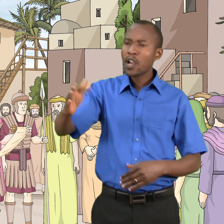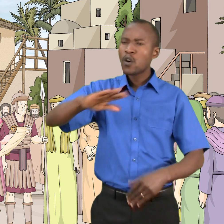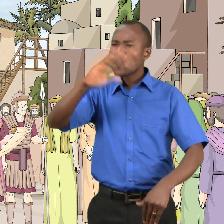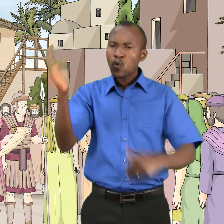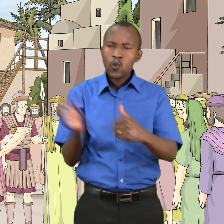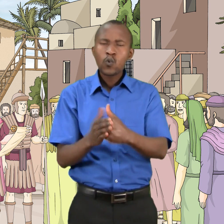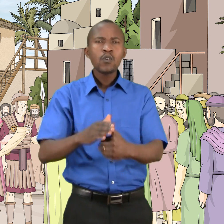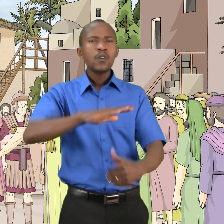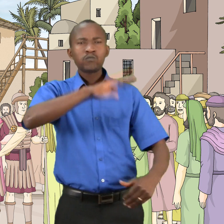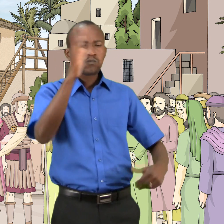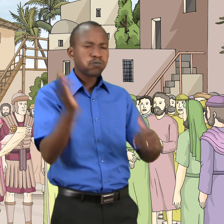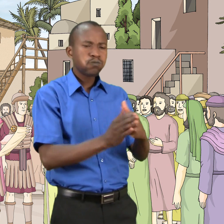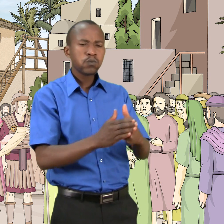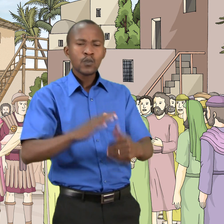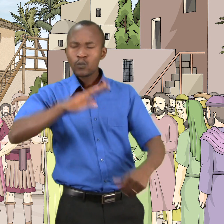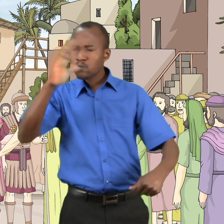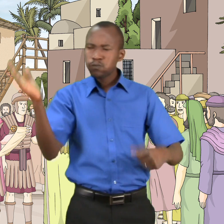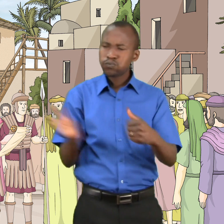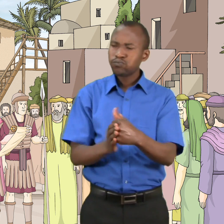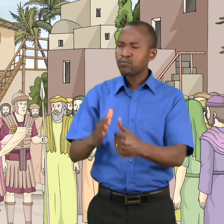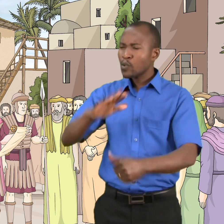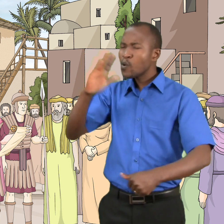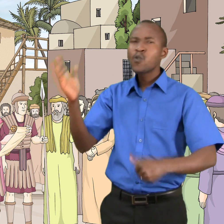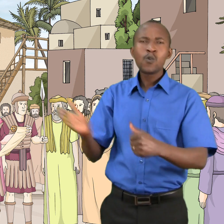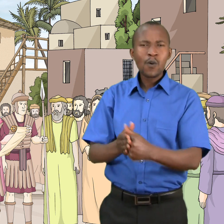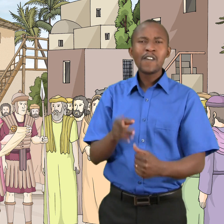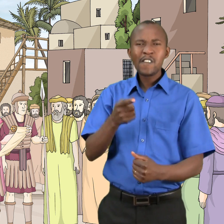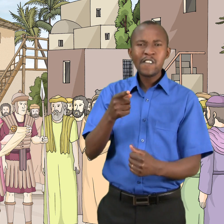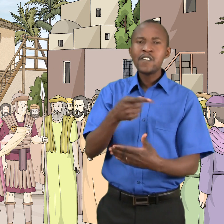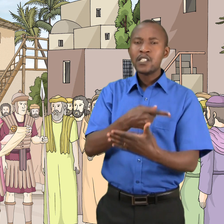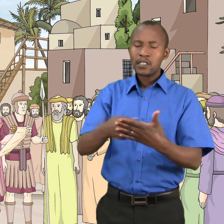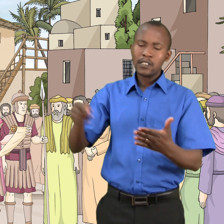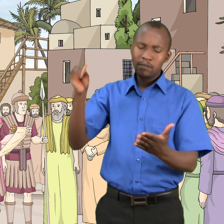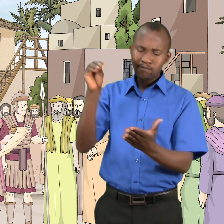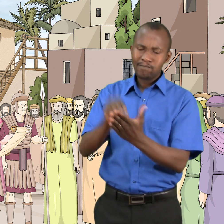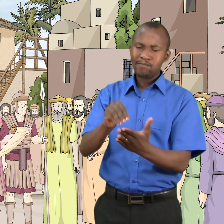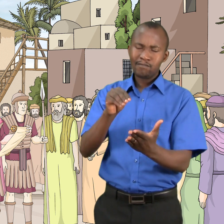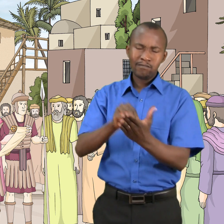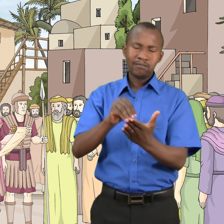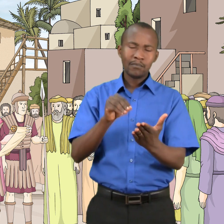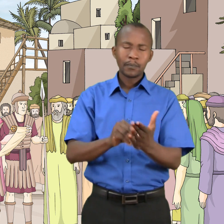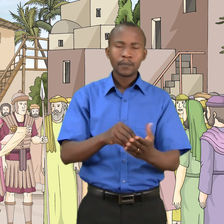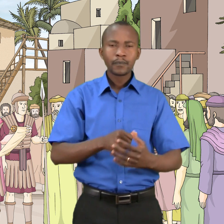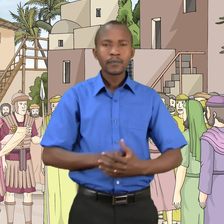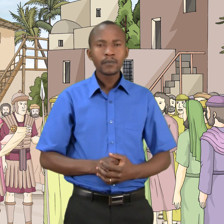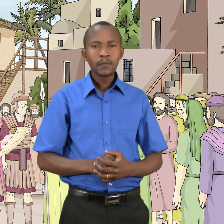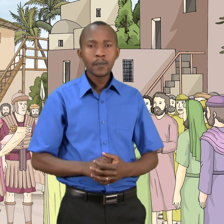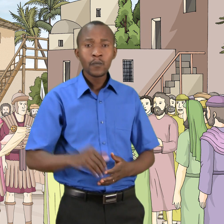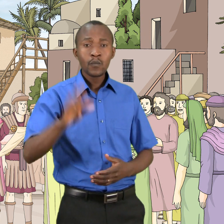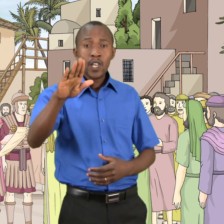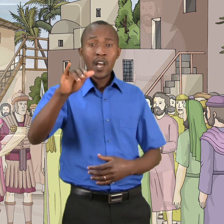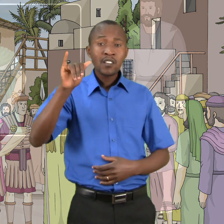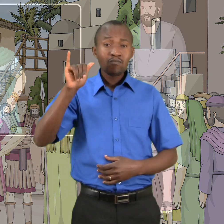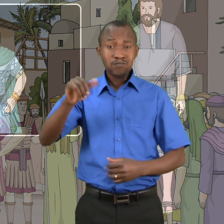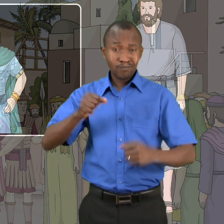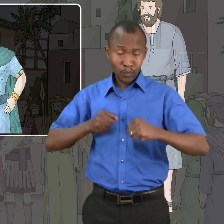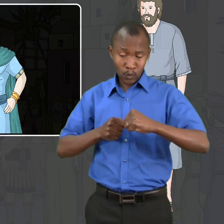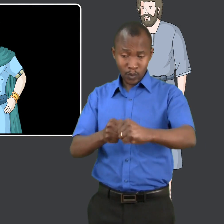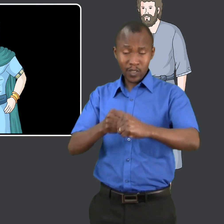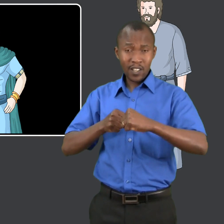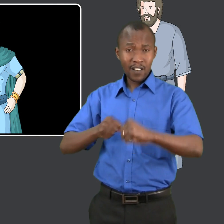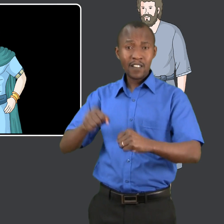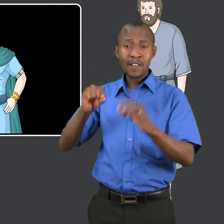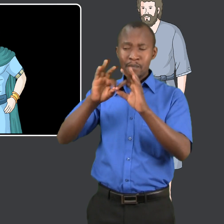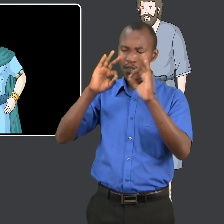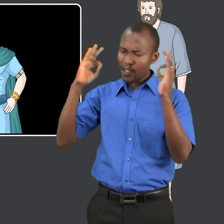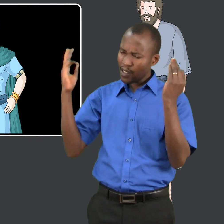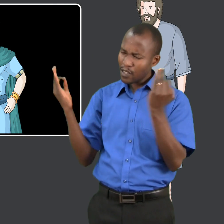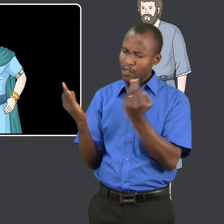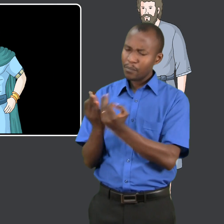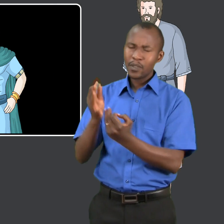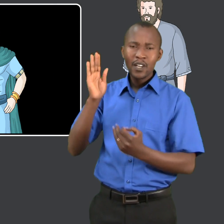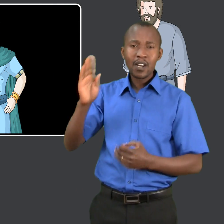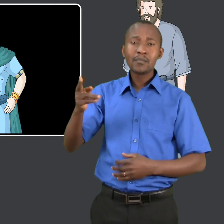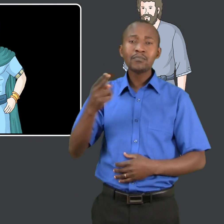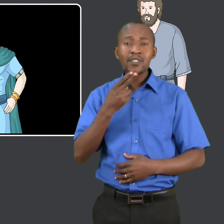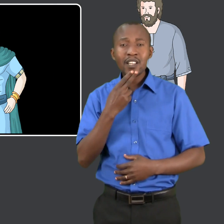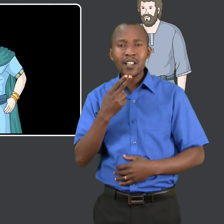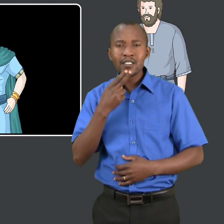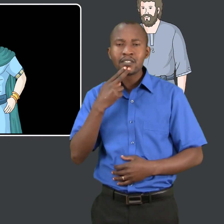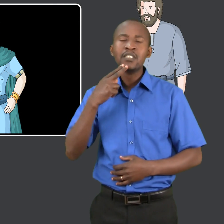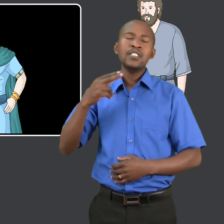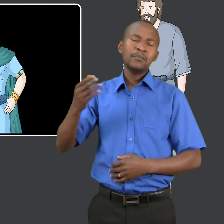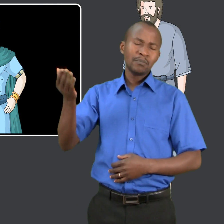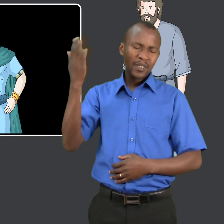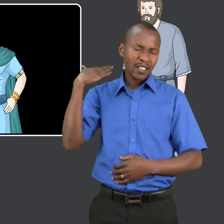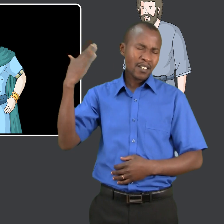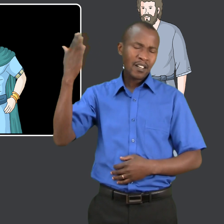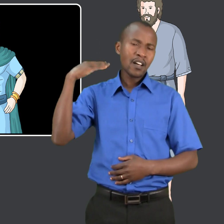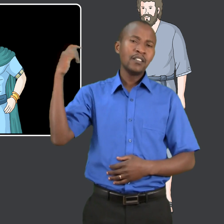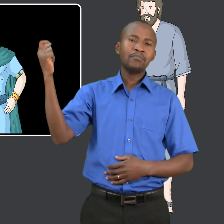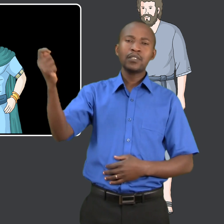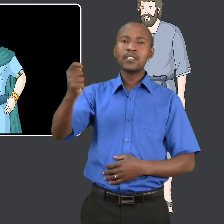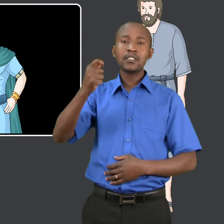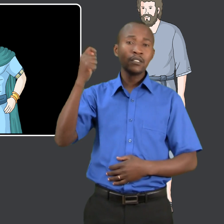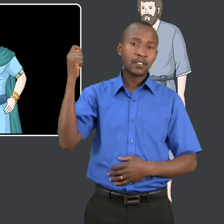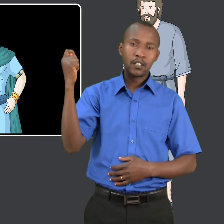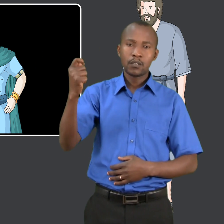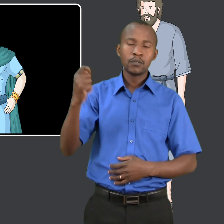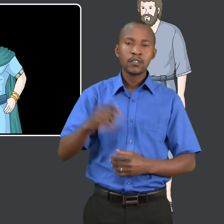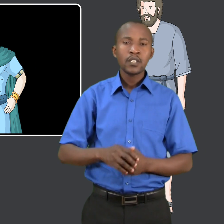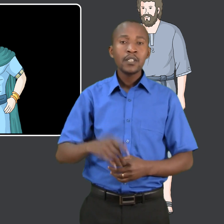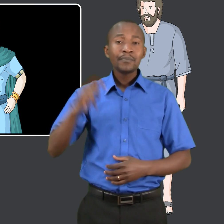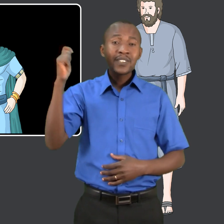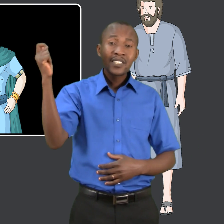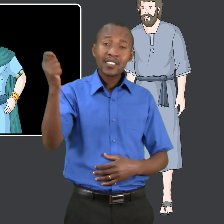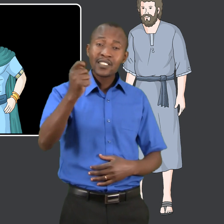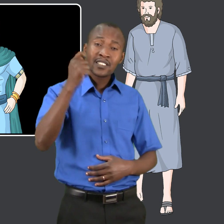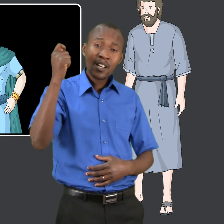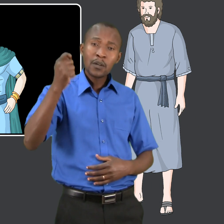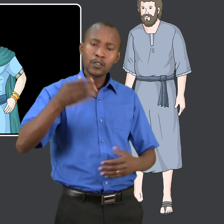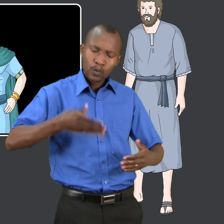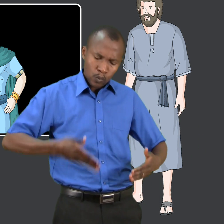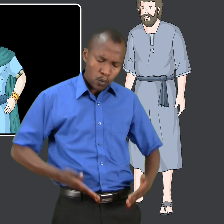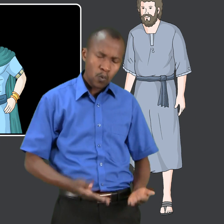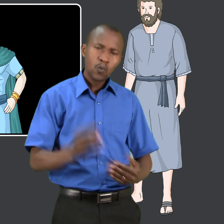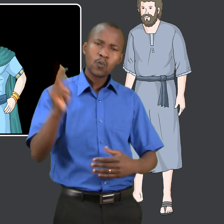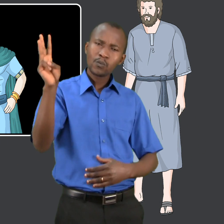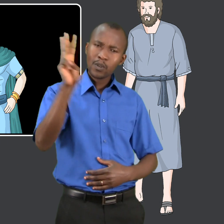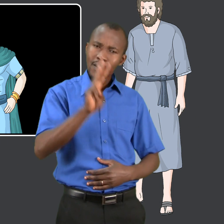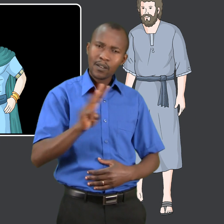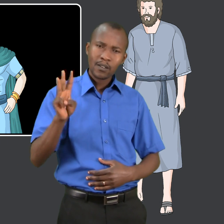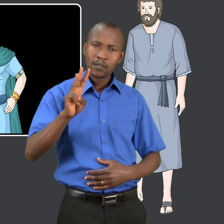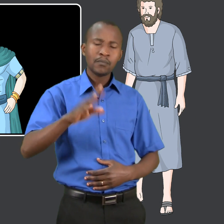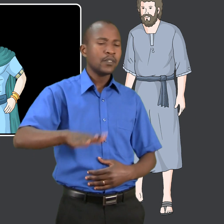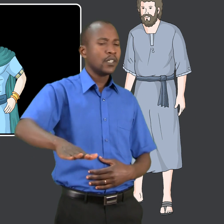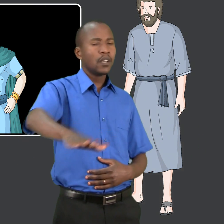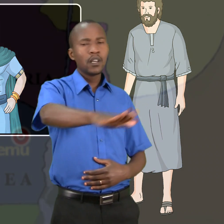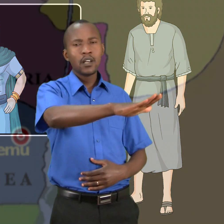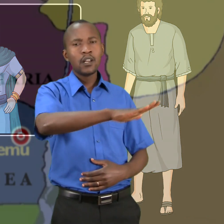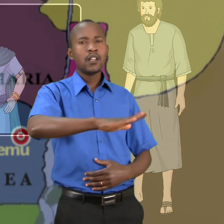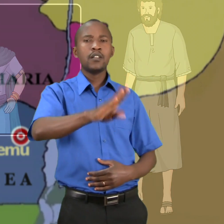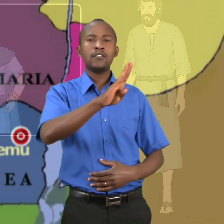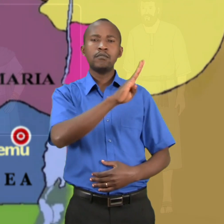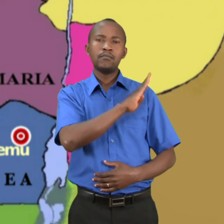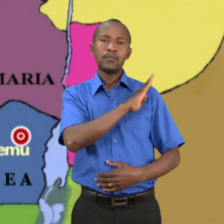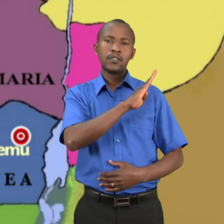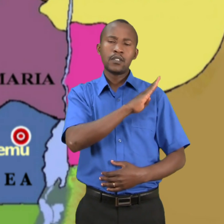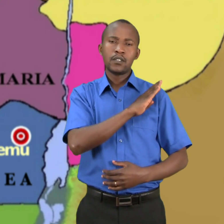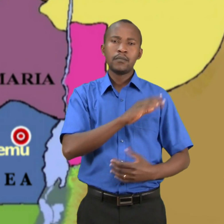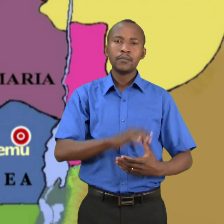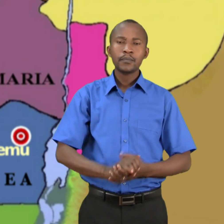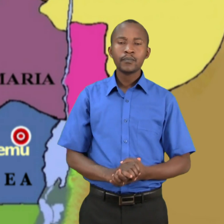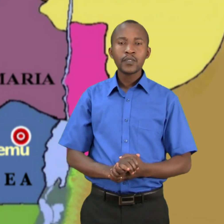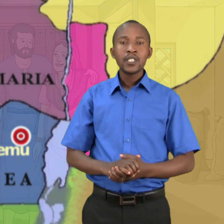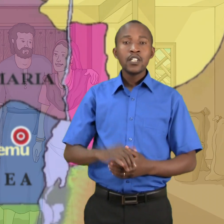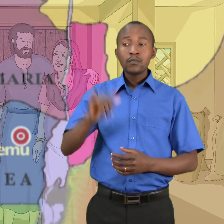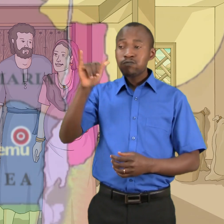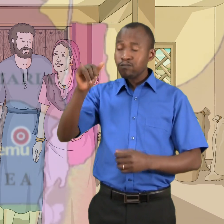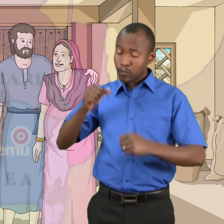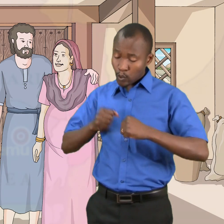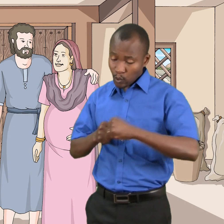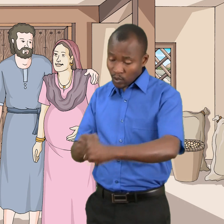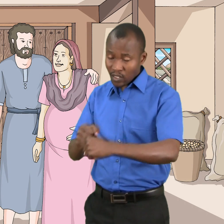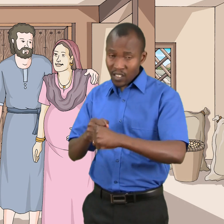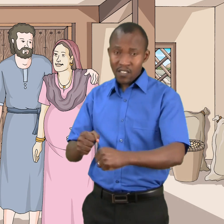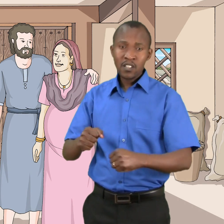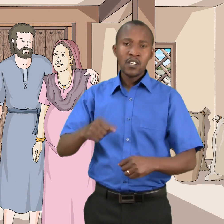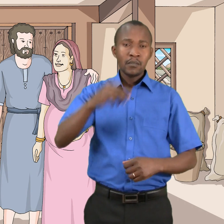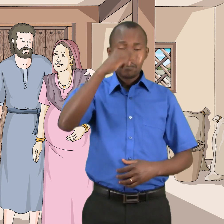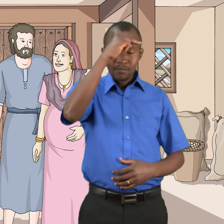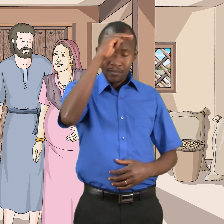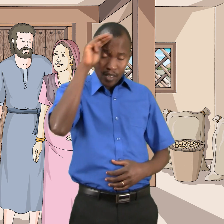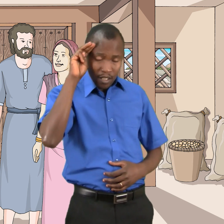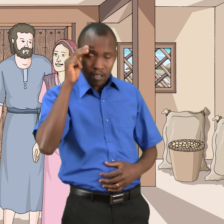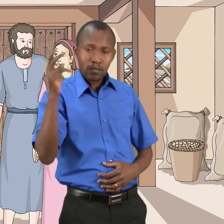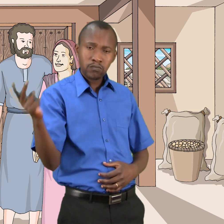So Joseph also went up from Nazareth in Galilee to Judea, to the city of David called Bethlehem, since he was from the house and line of David.